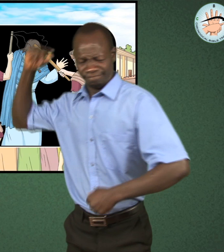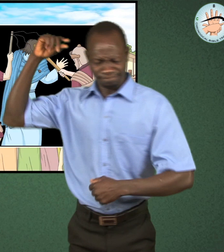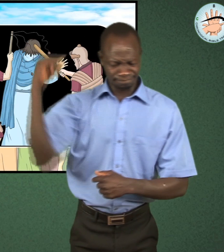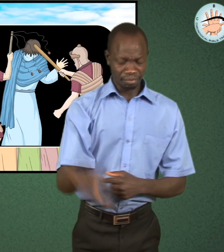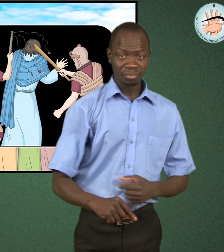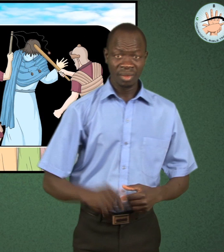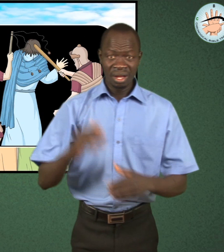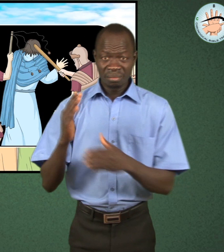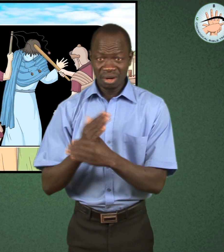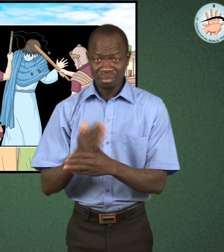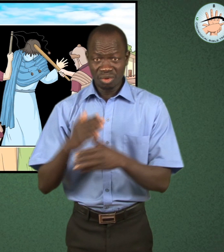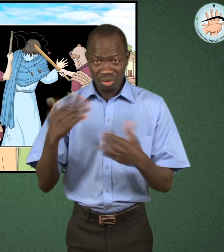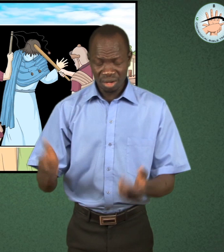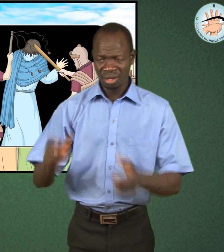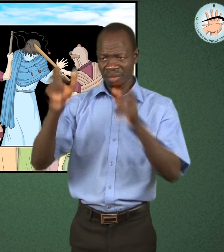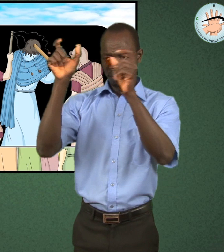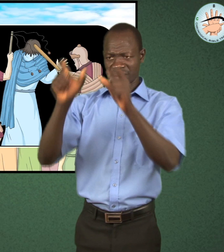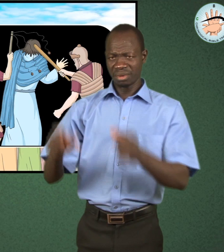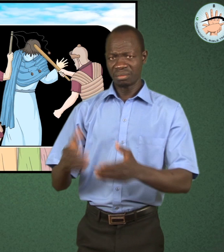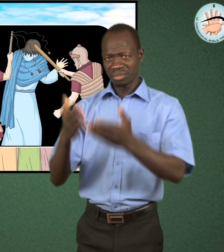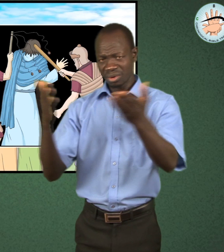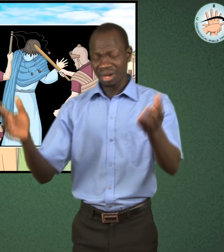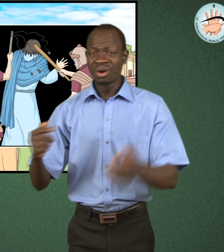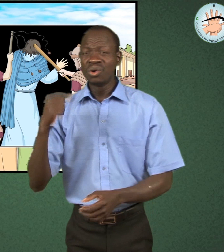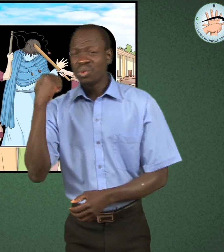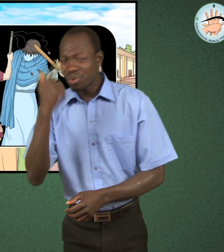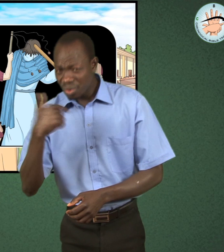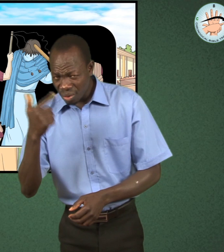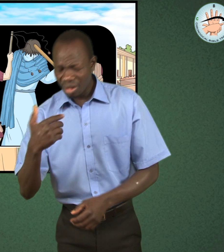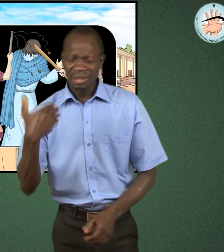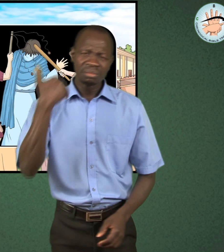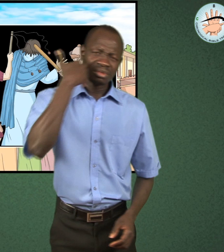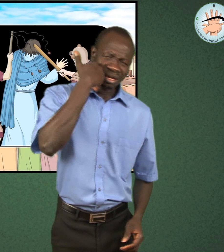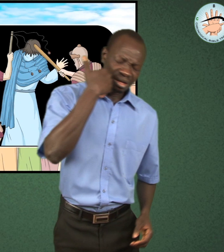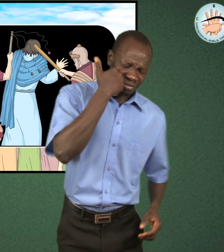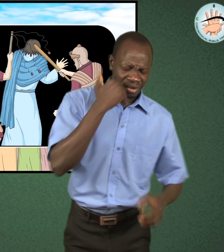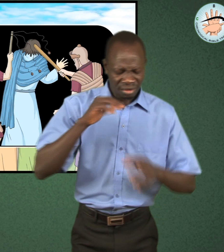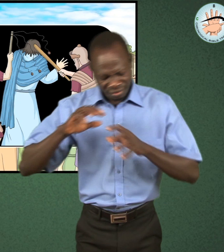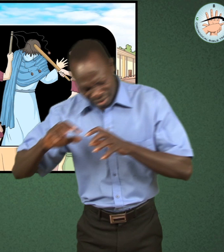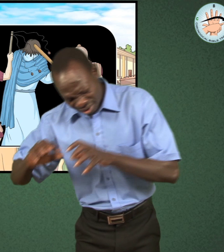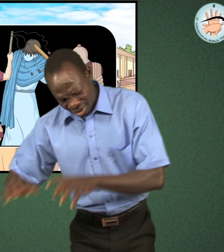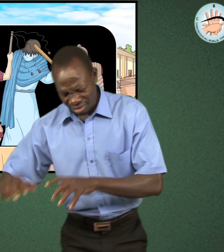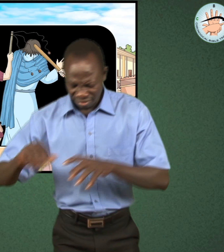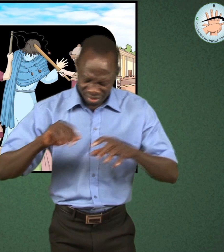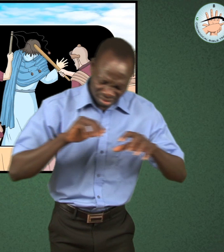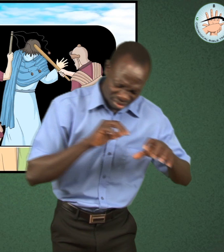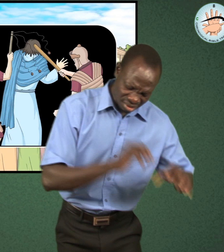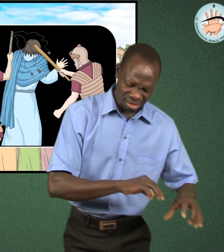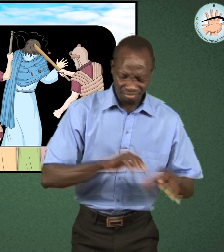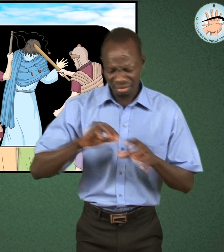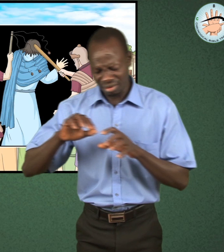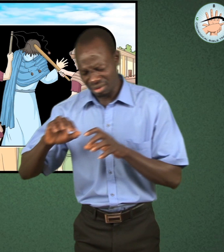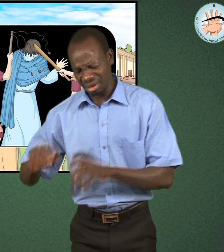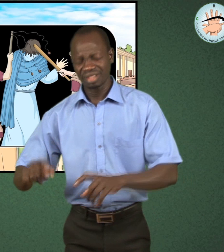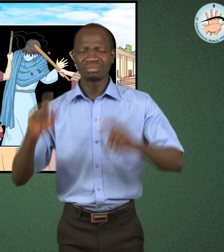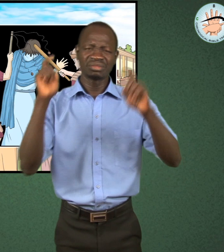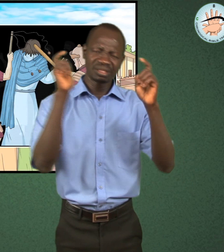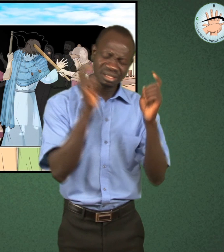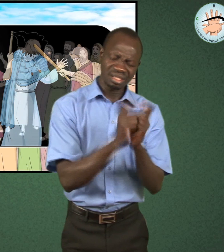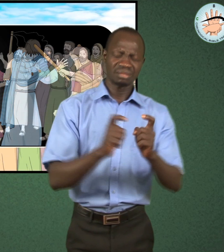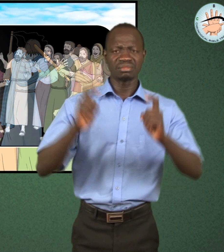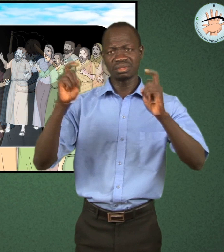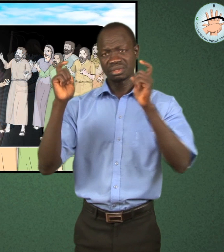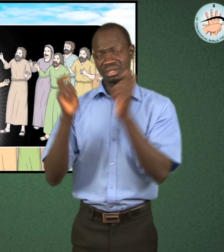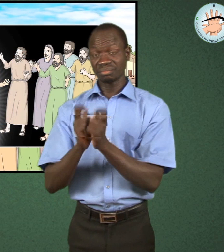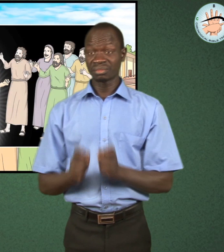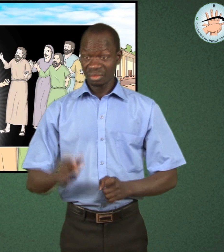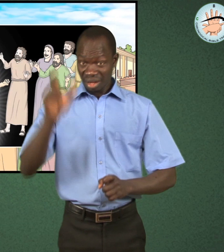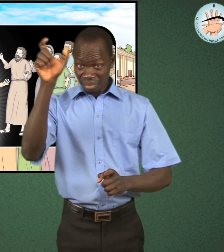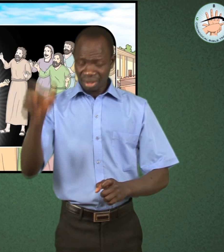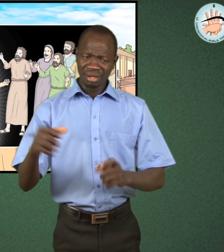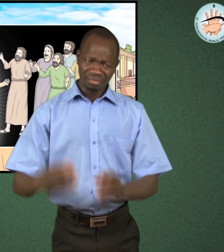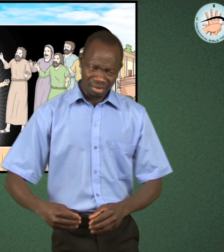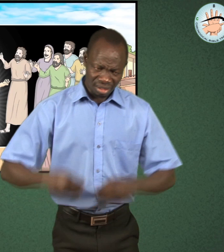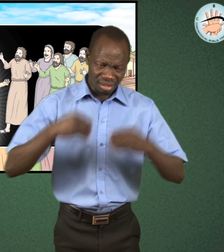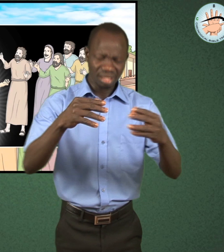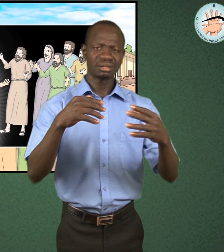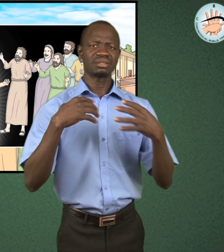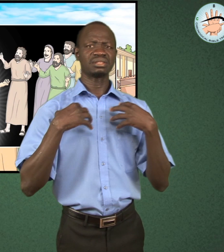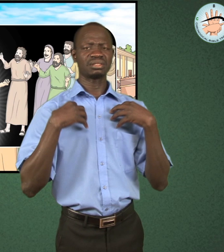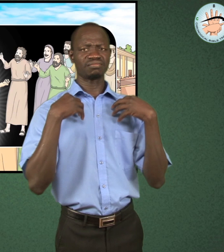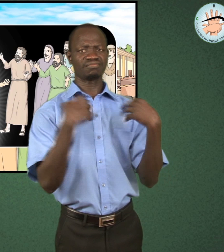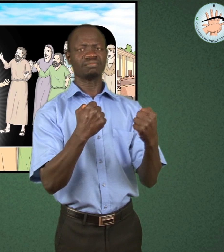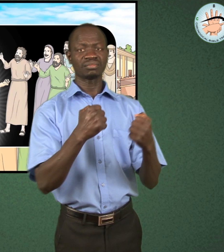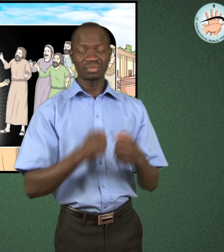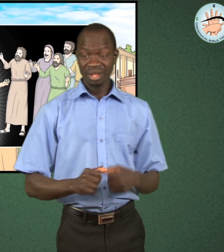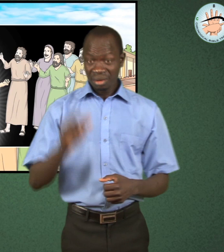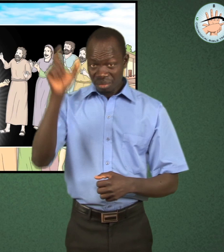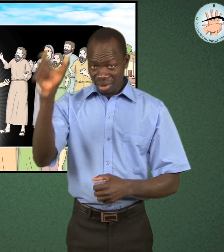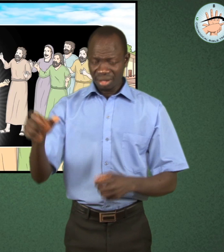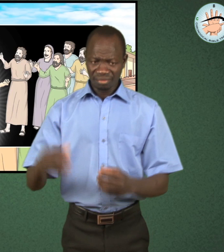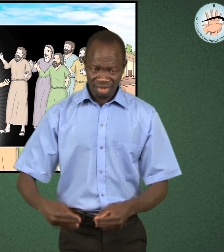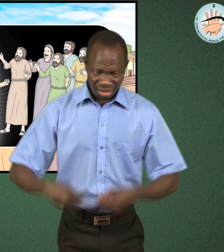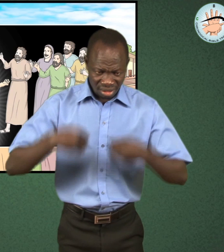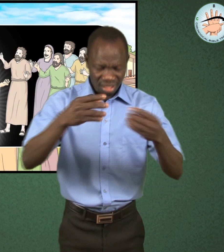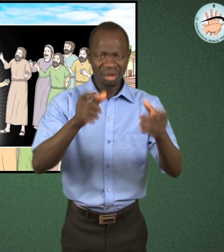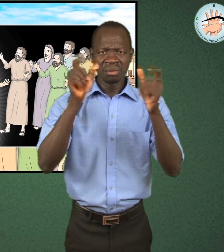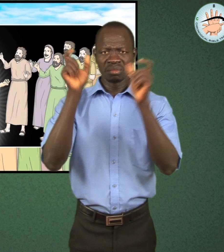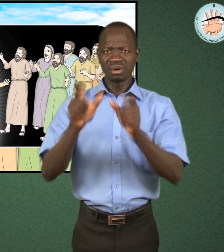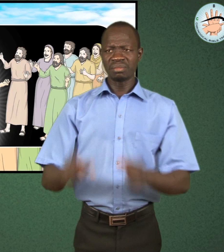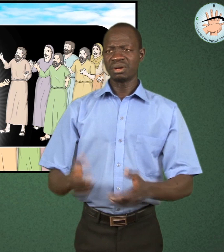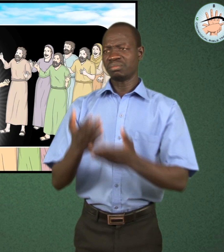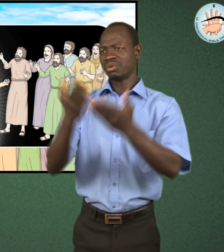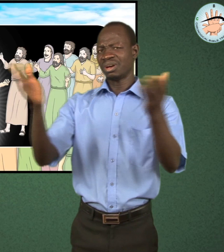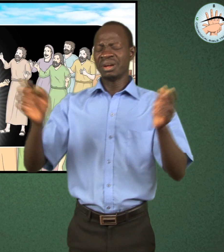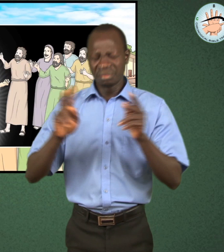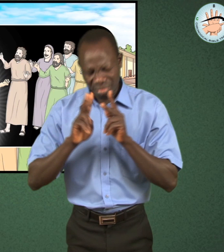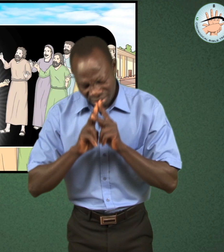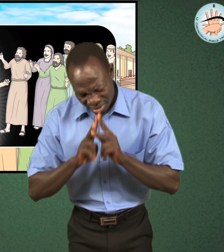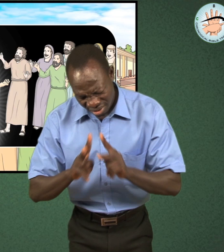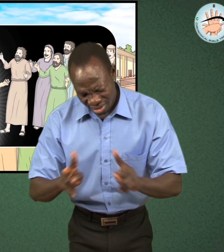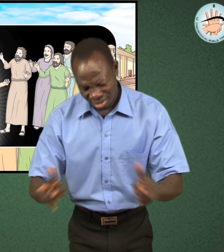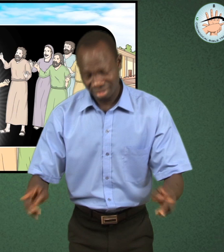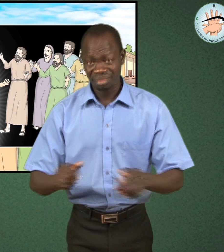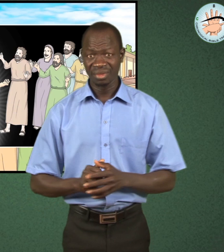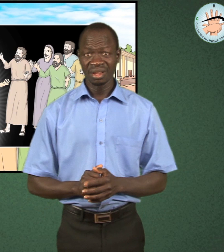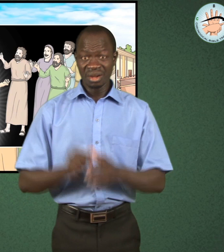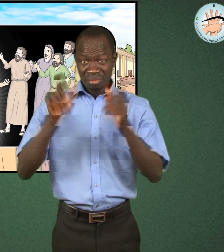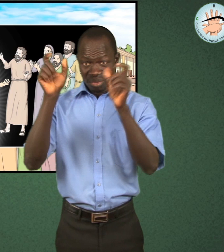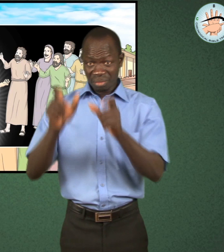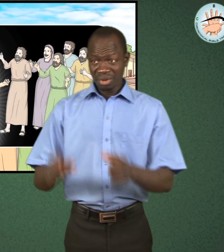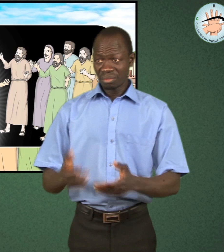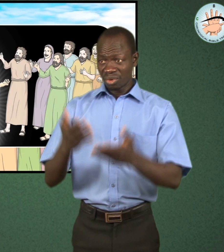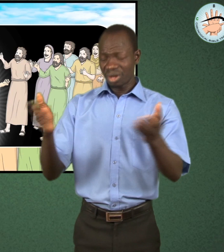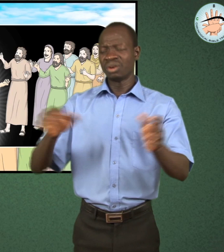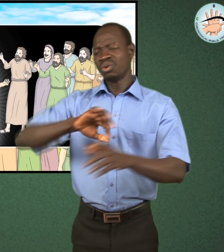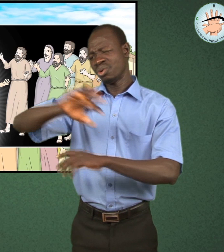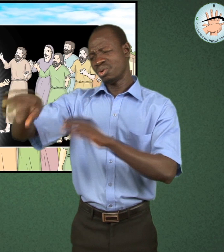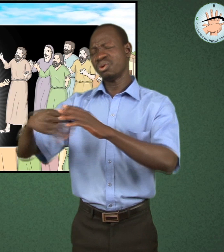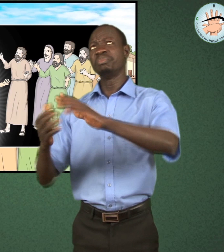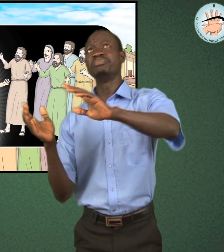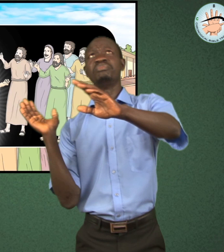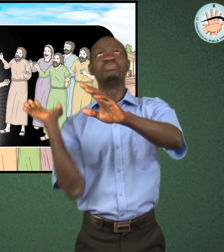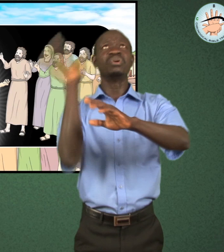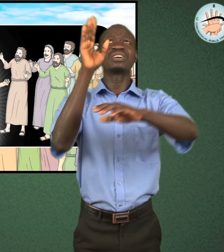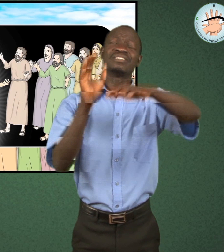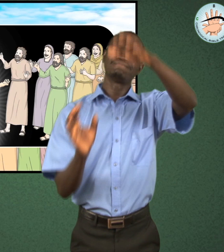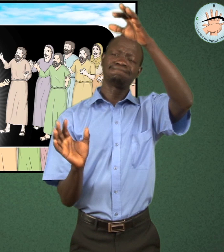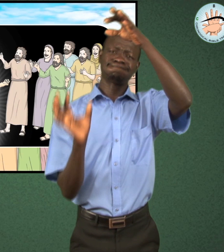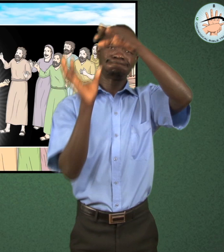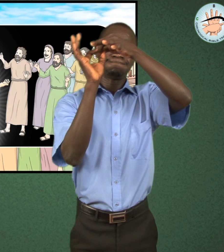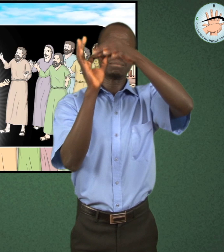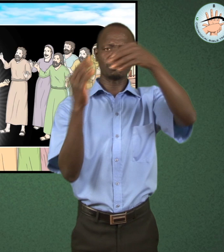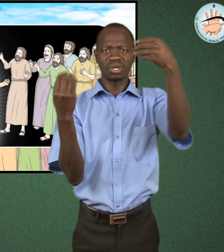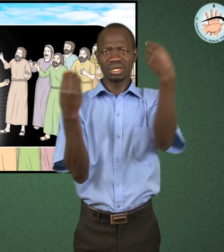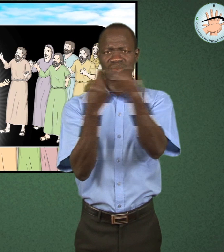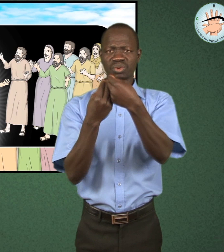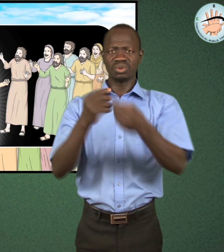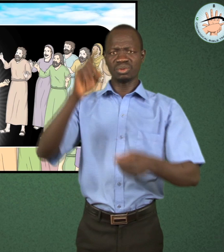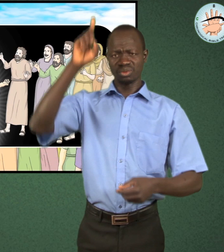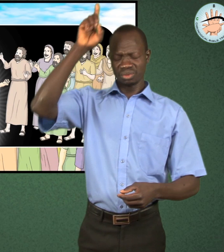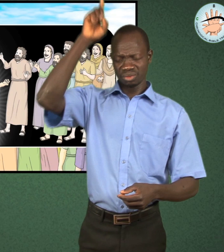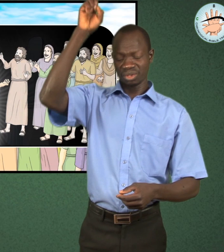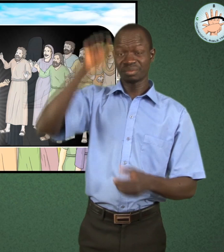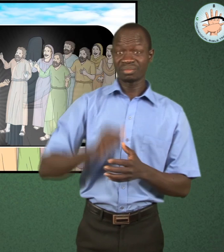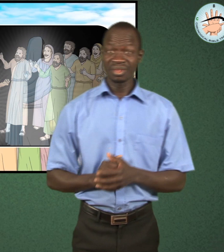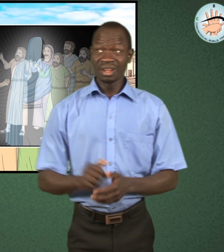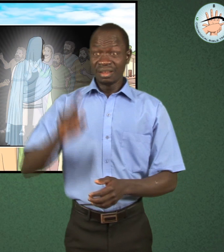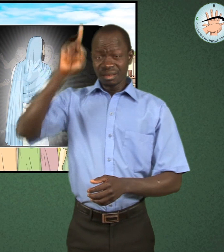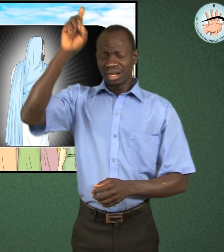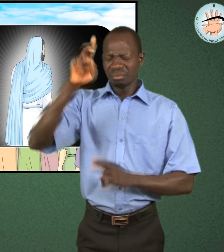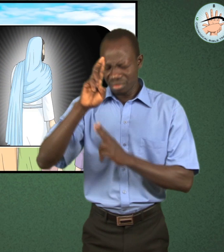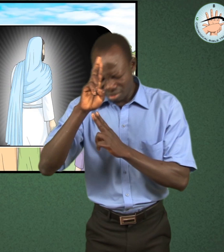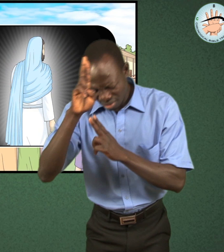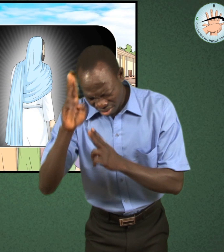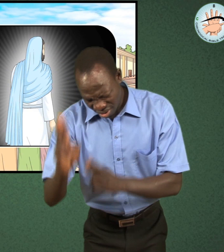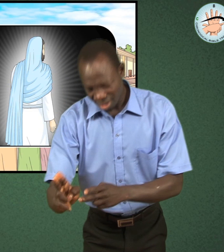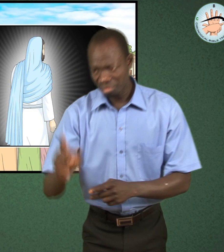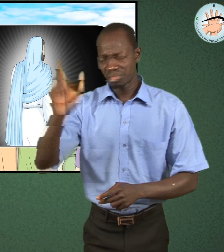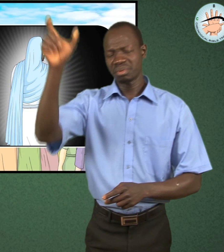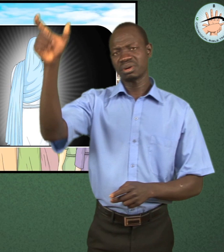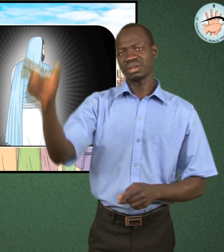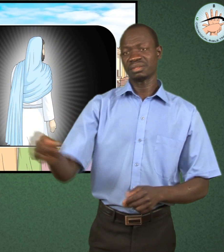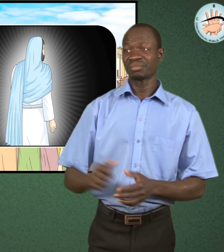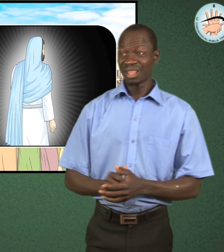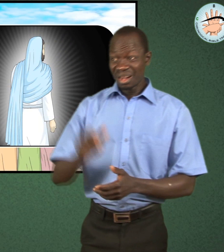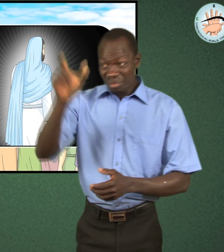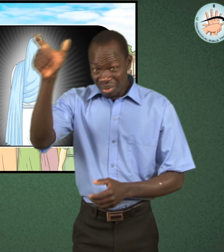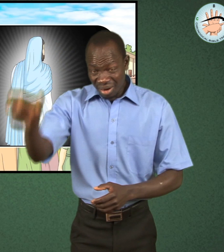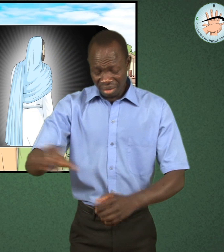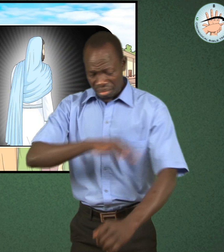Therefore I will allot Him a portion with the great, and He will divide the spoils with the strong, because He has poured out His life unto death, and He was numbered with the transgressors. Yet He bore the sin of many and made intercession for the transgressors.